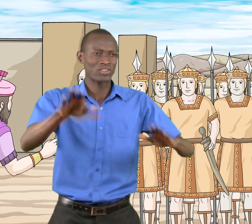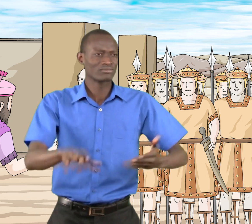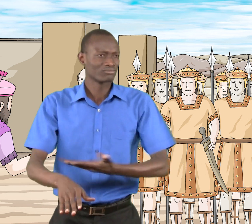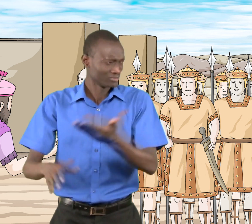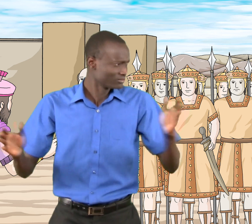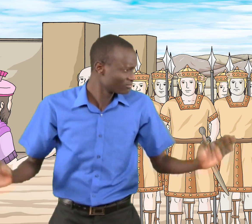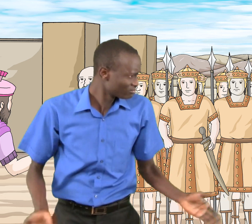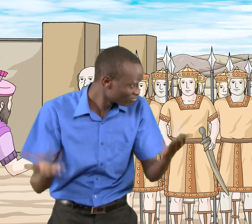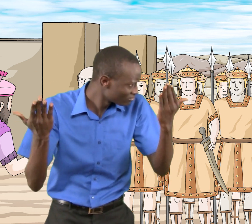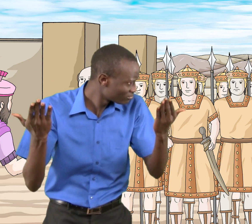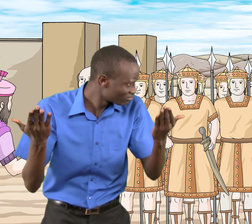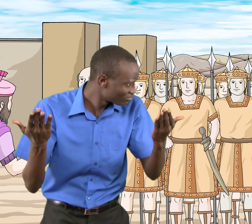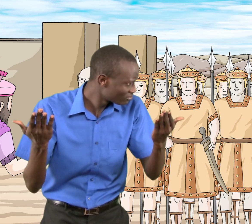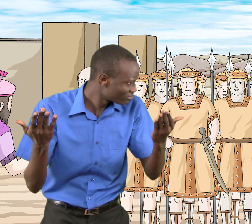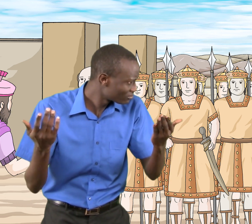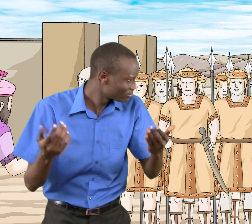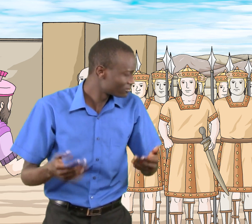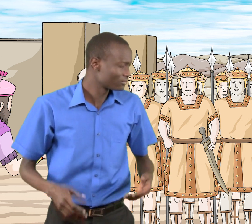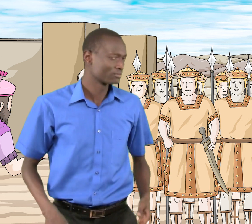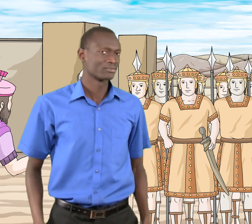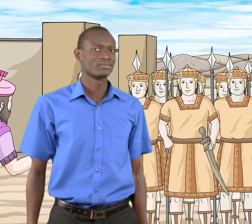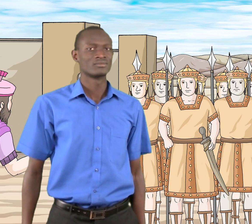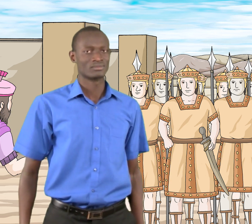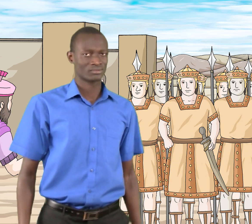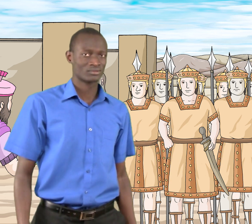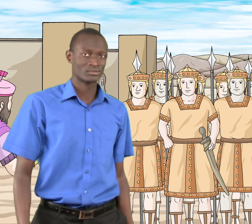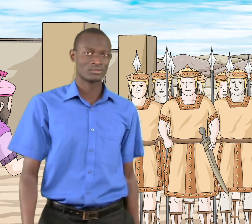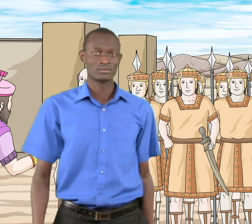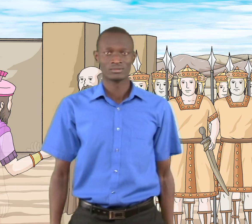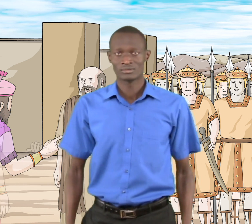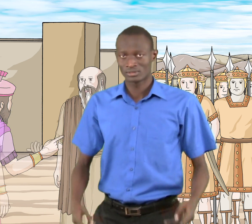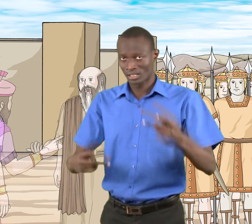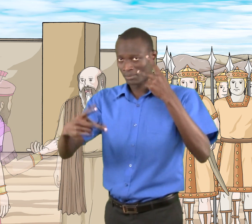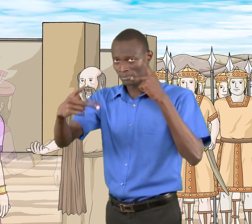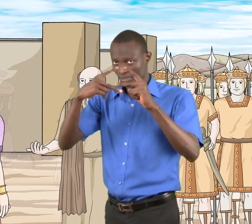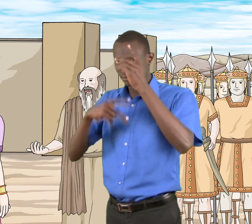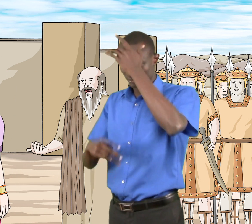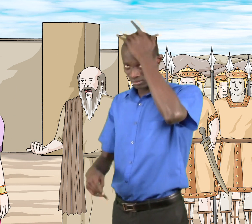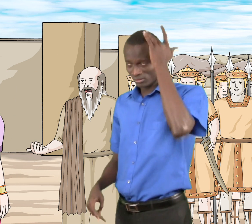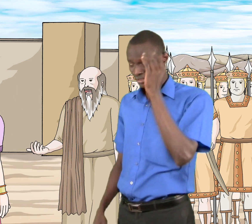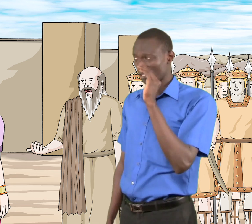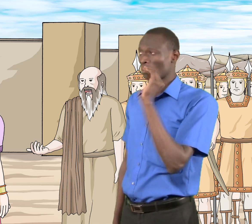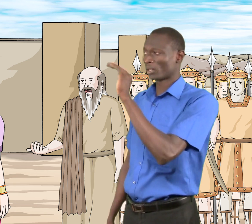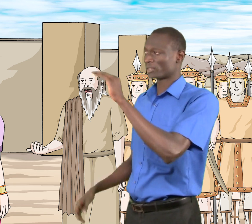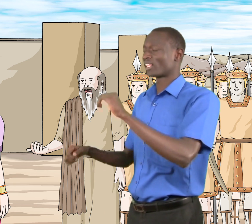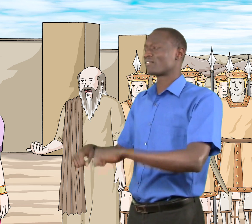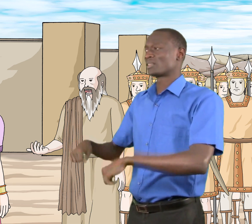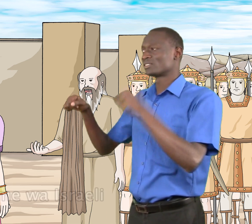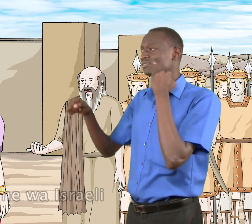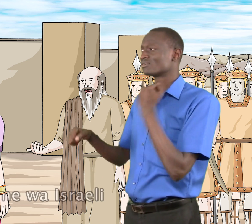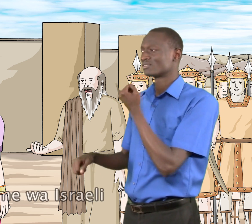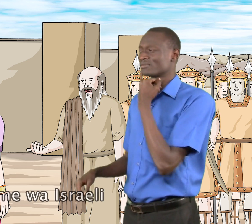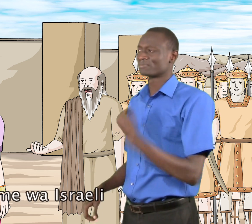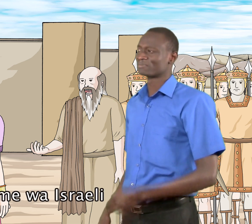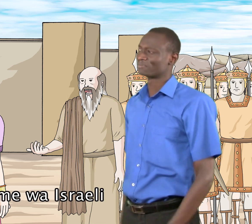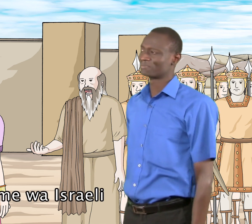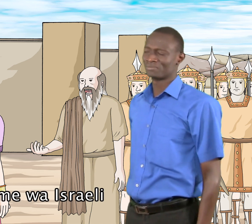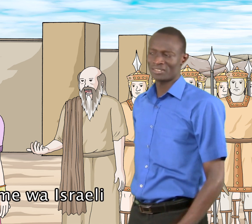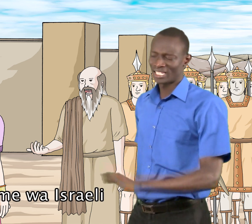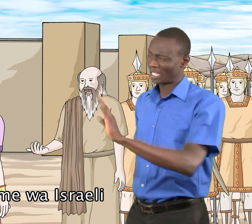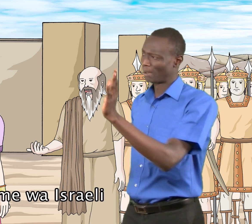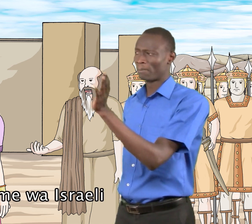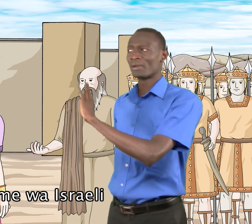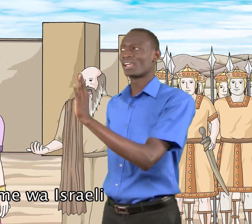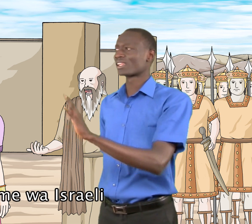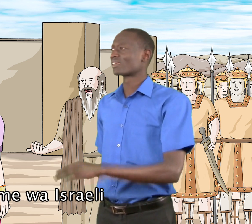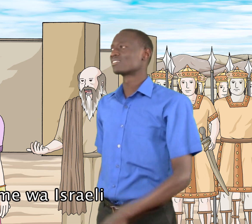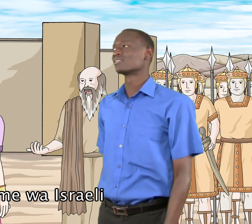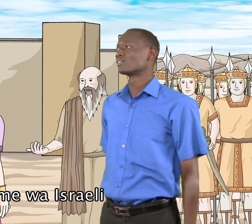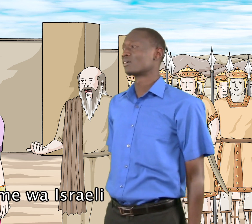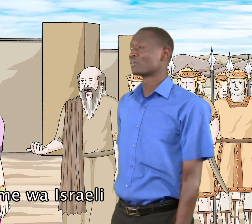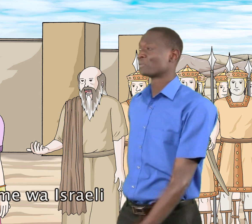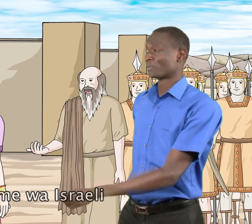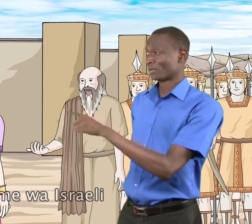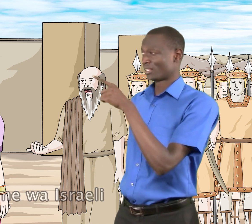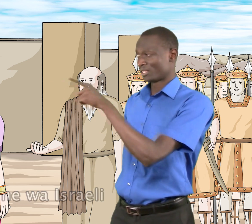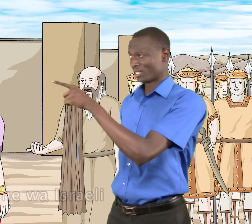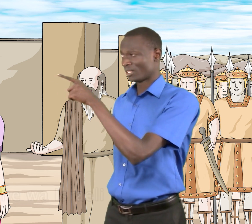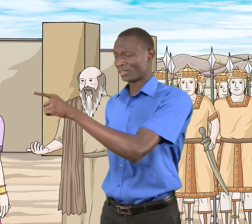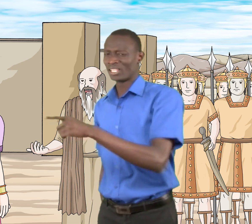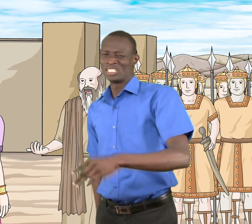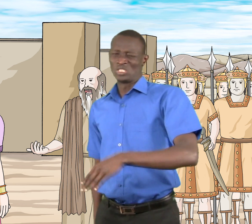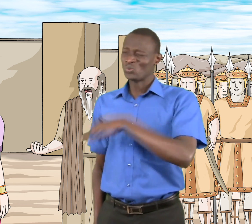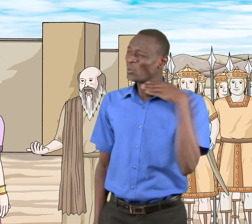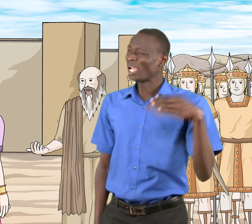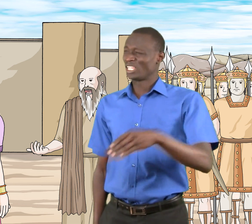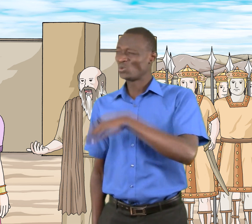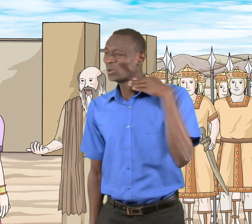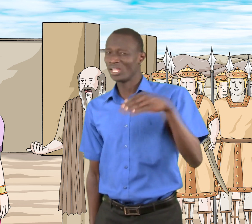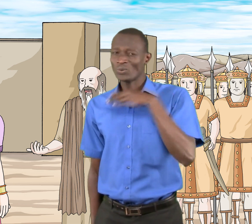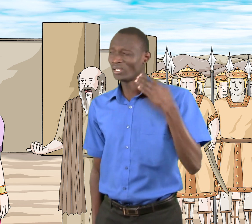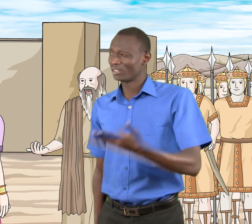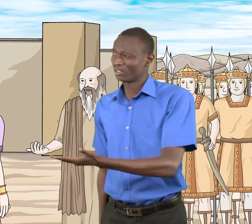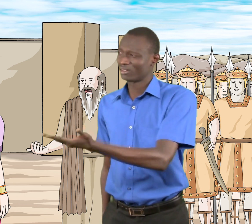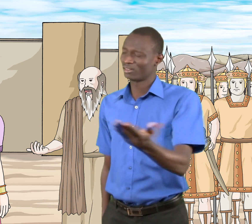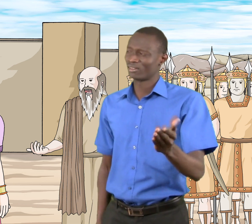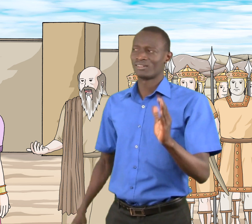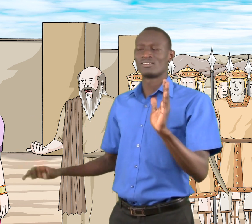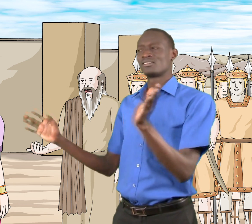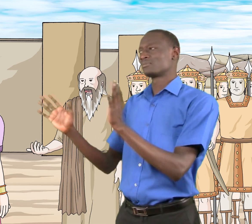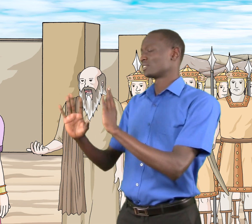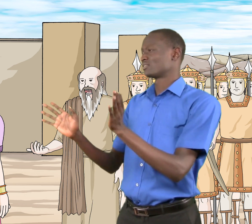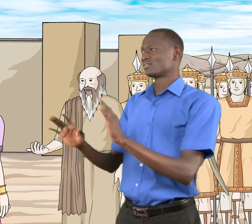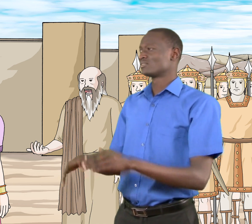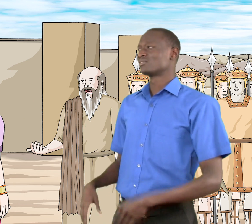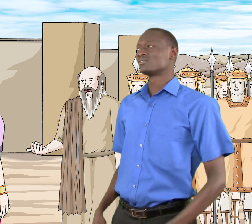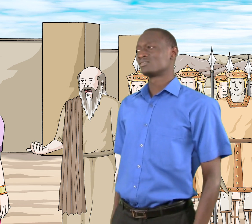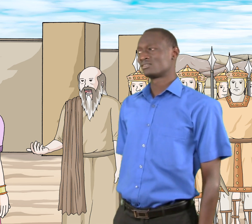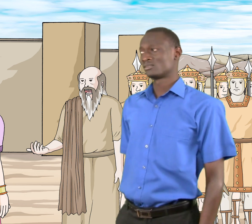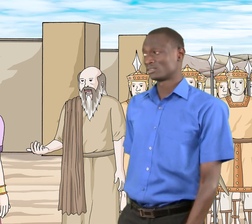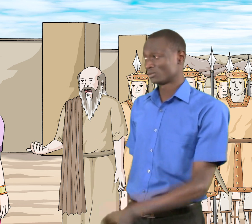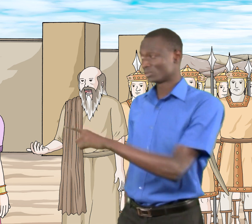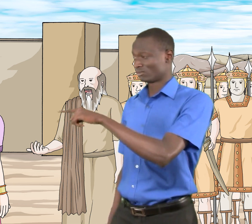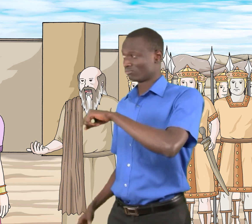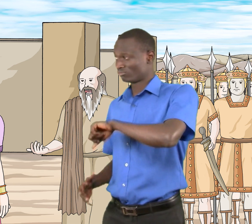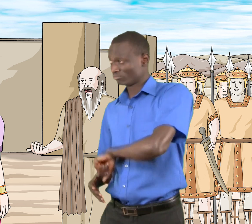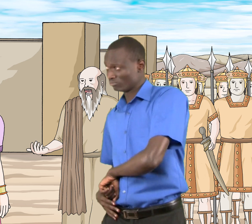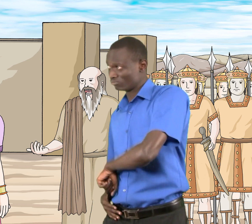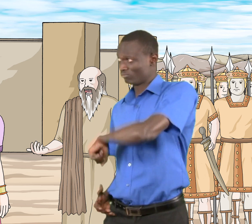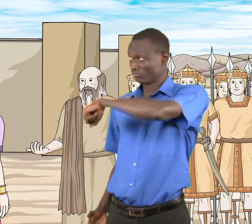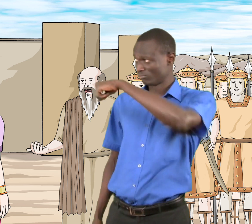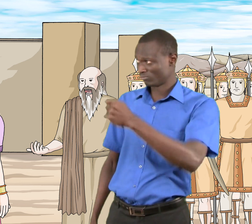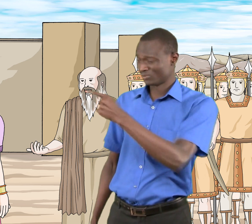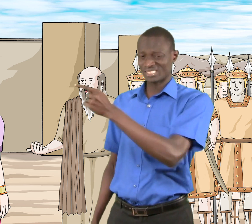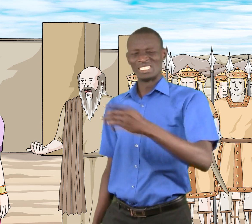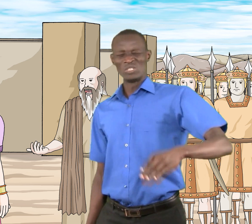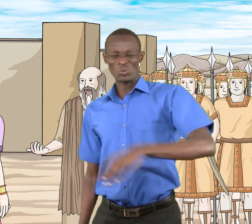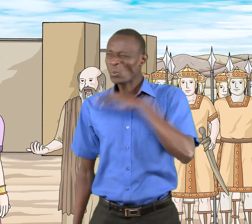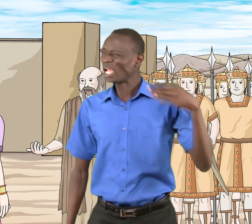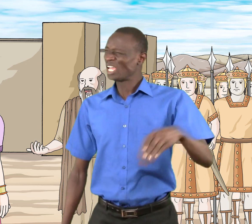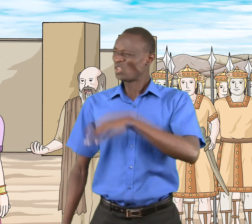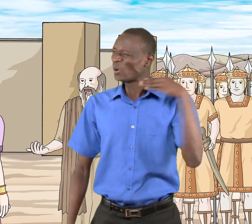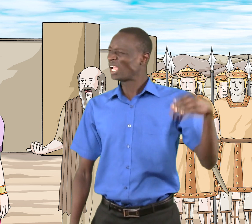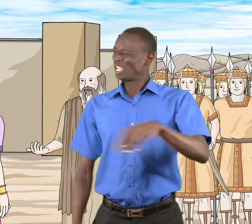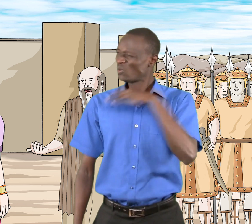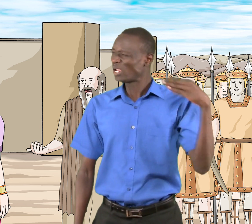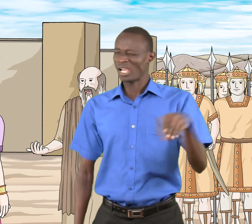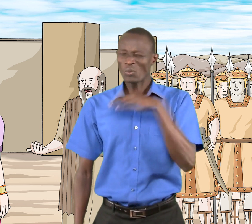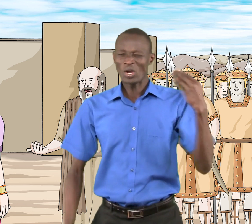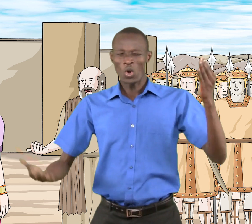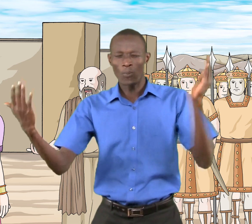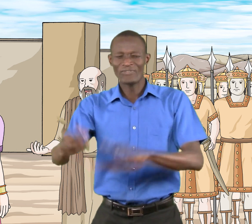Shall I kill them?” “Do not kill them,” he replied.